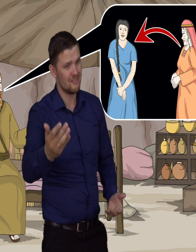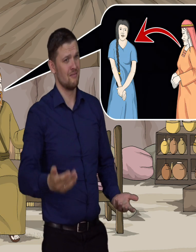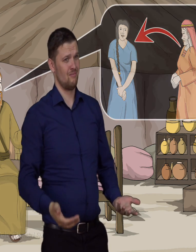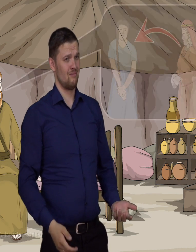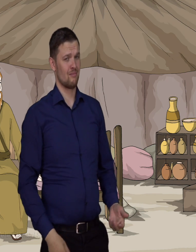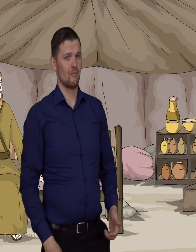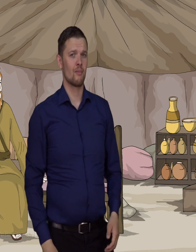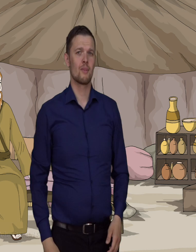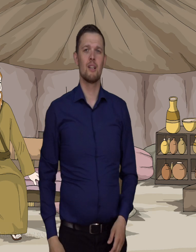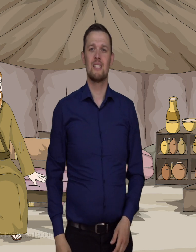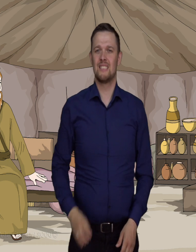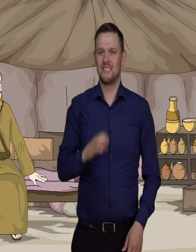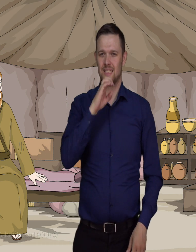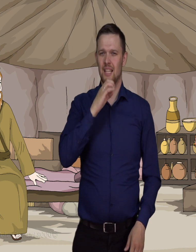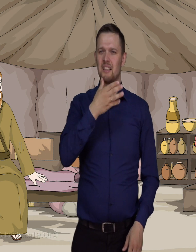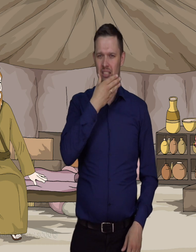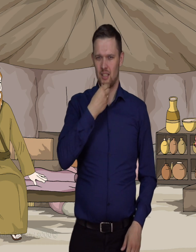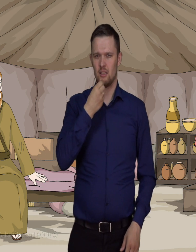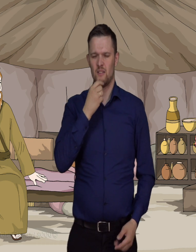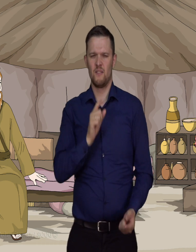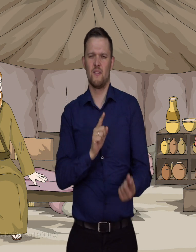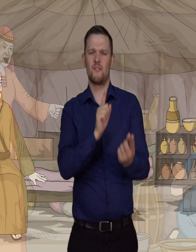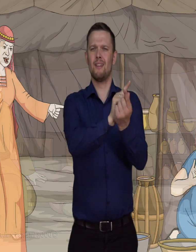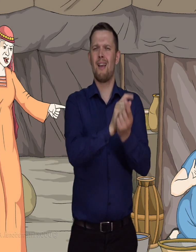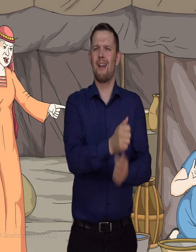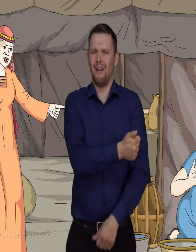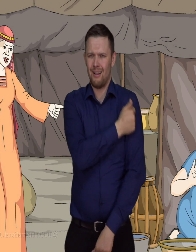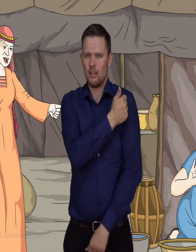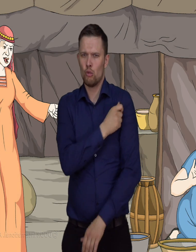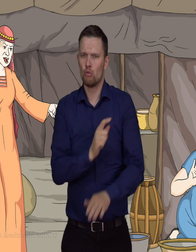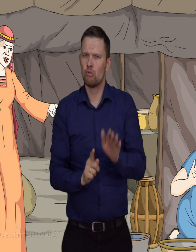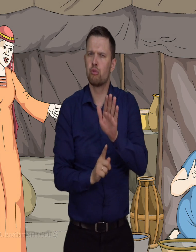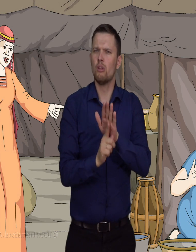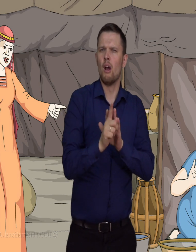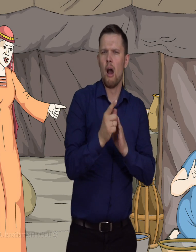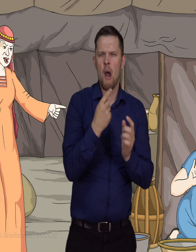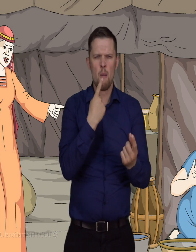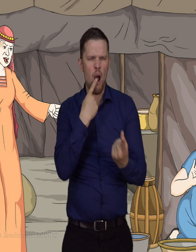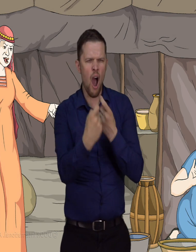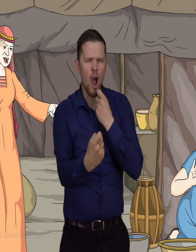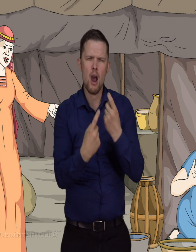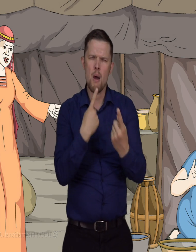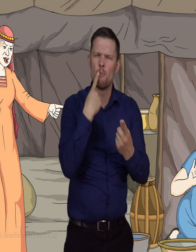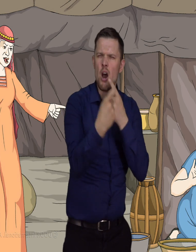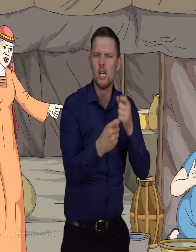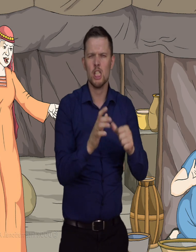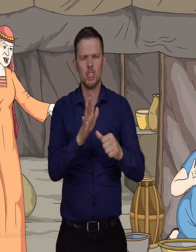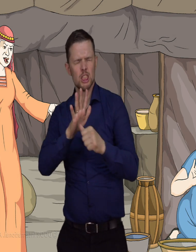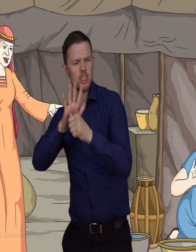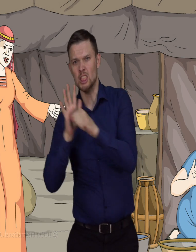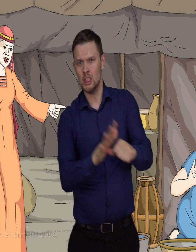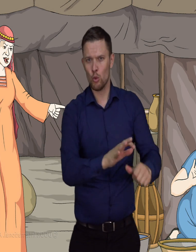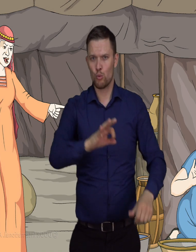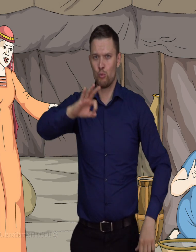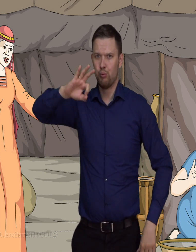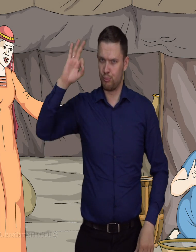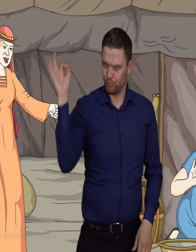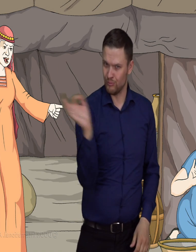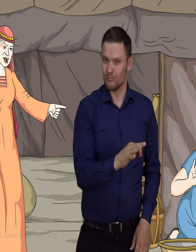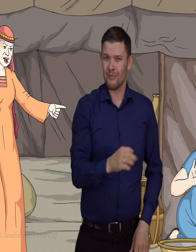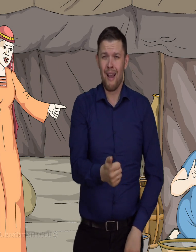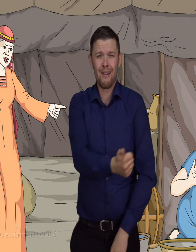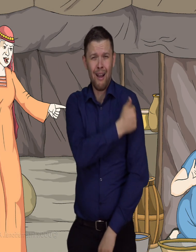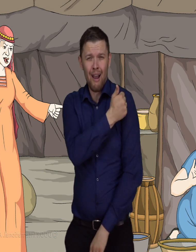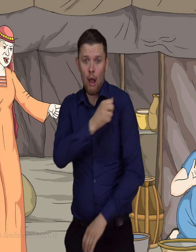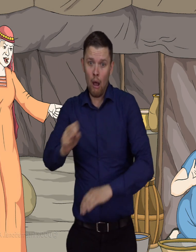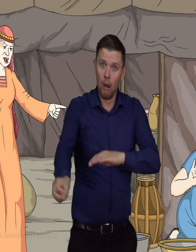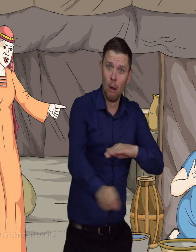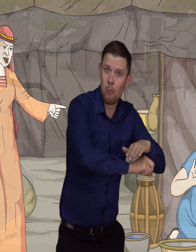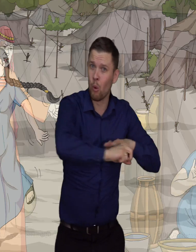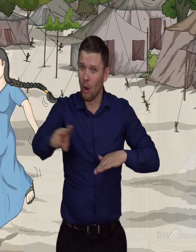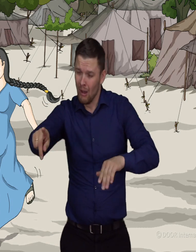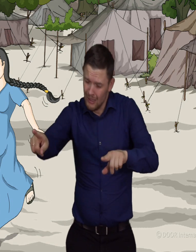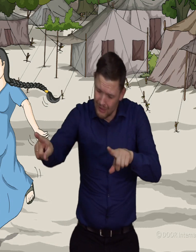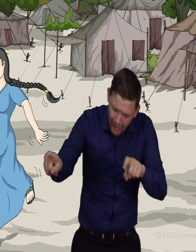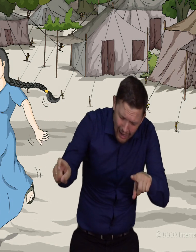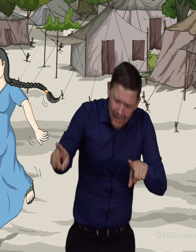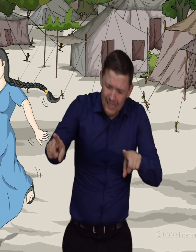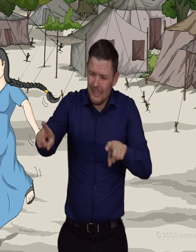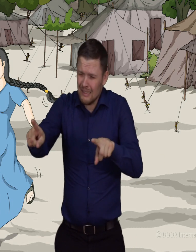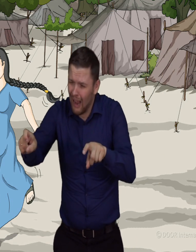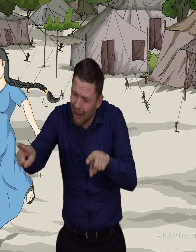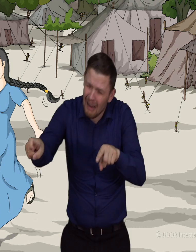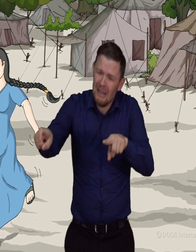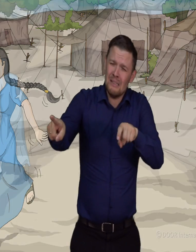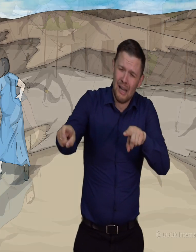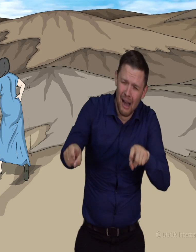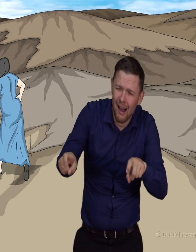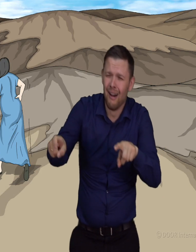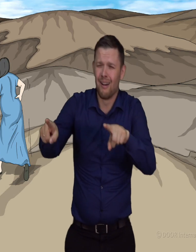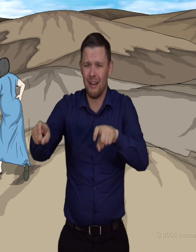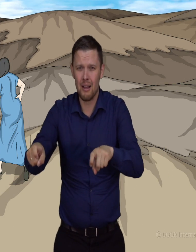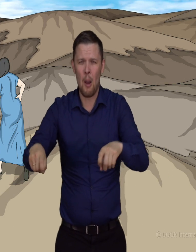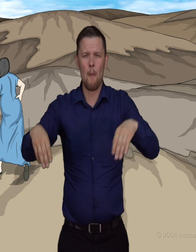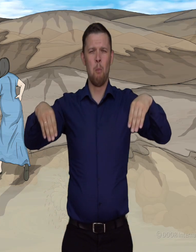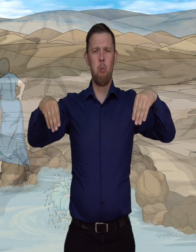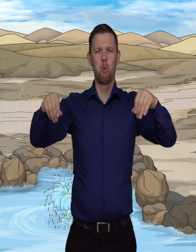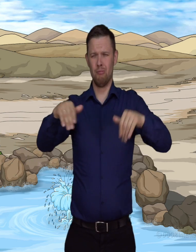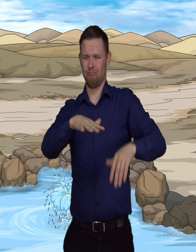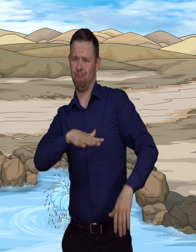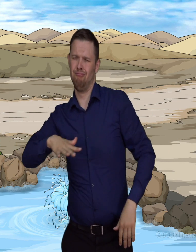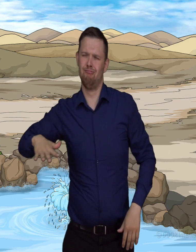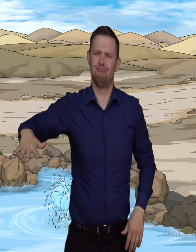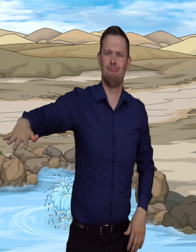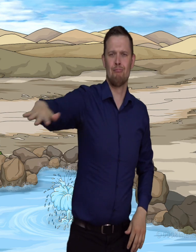Then Sarai treated Hagar so harshly that she fled from her.